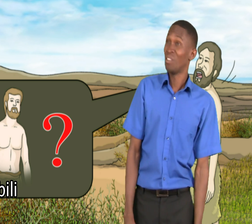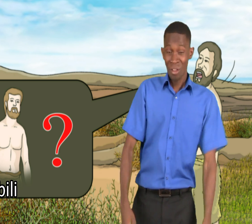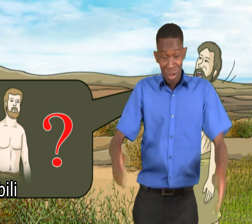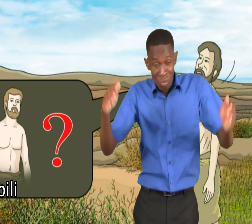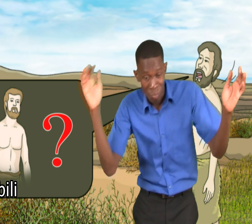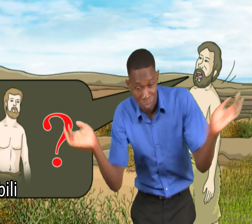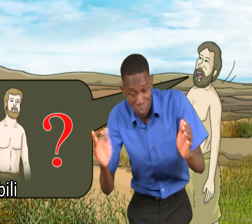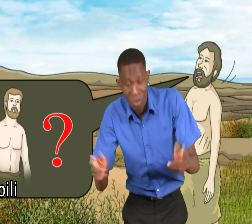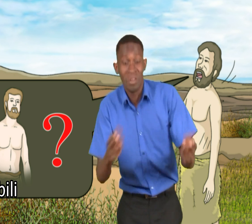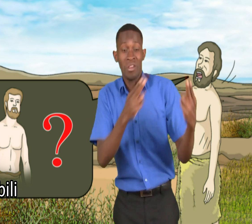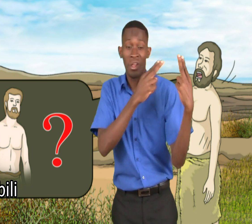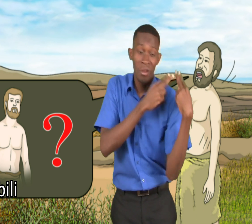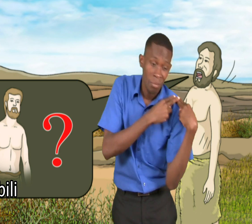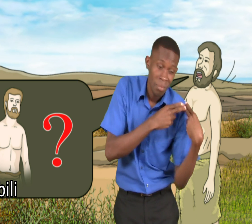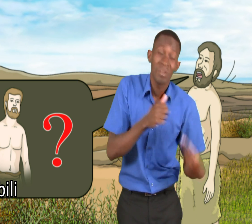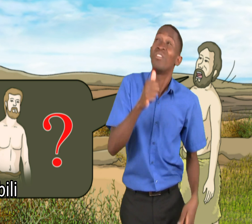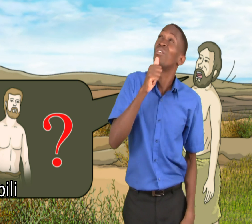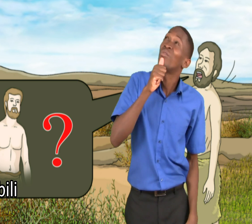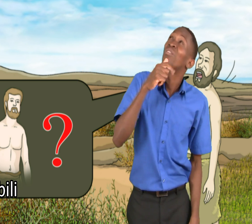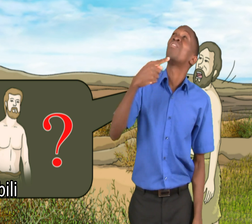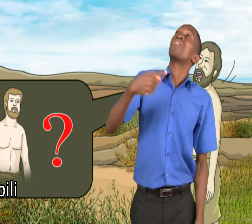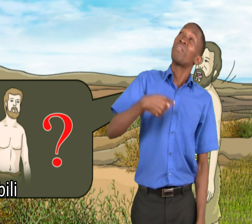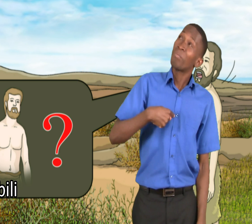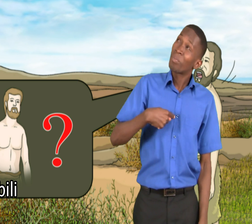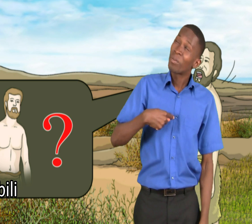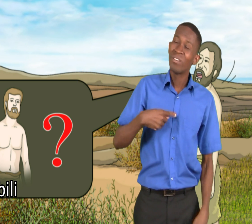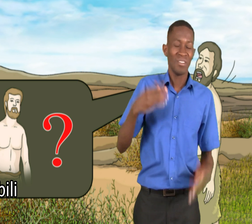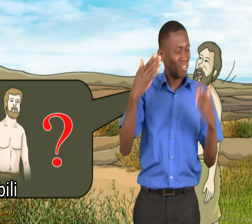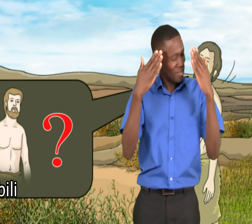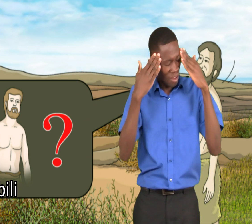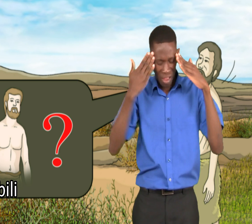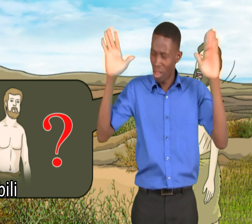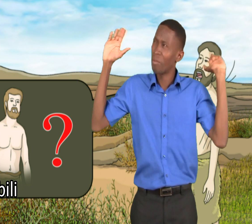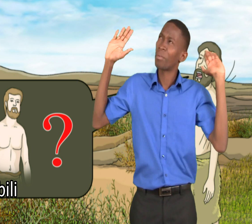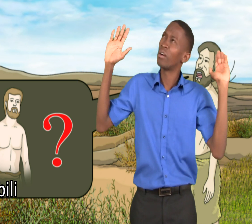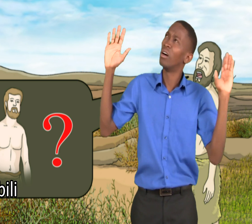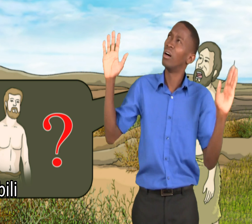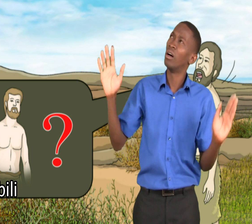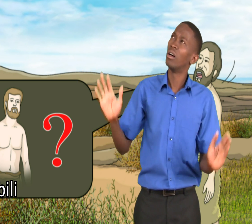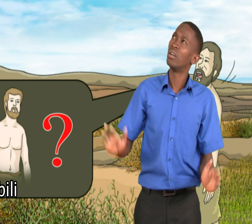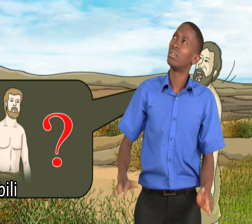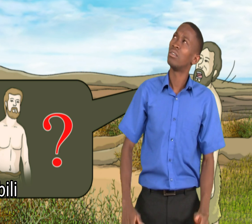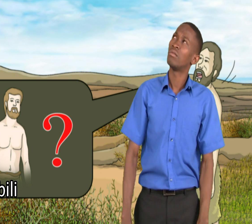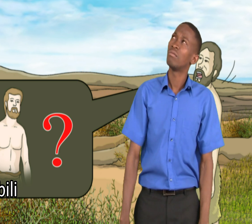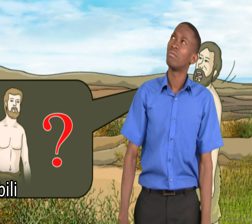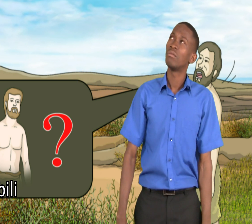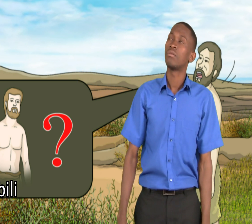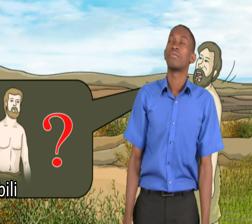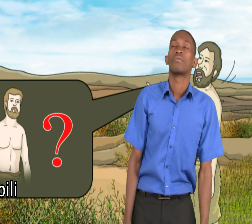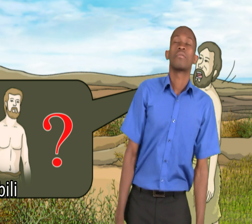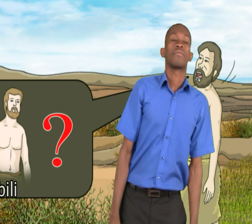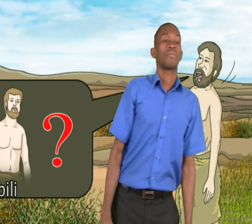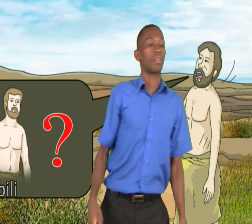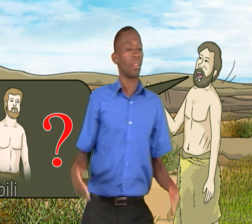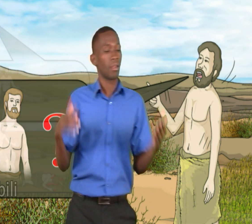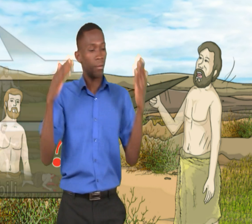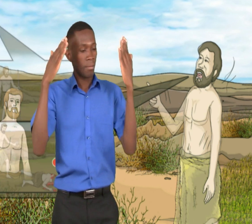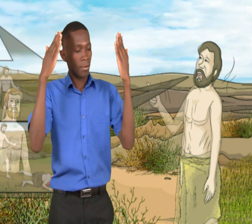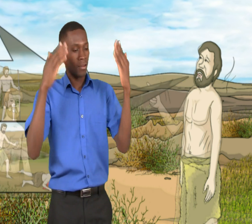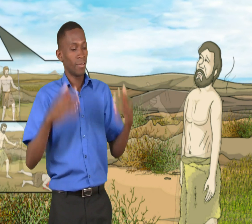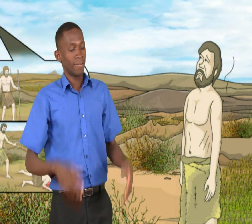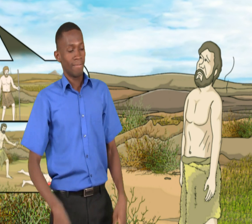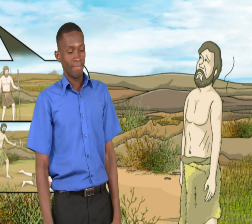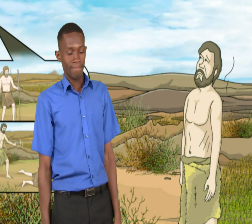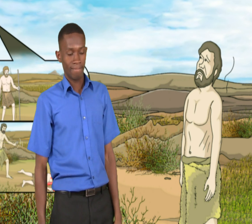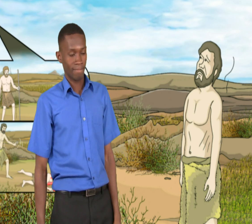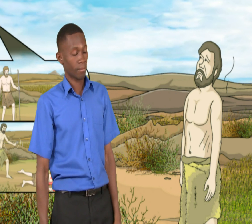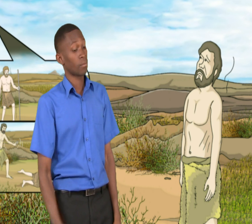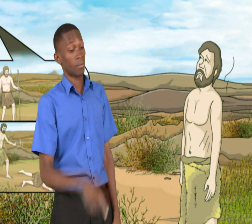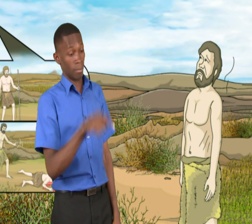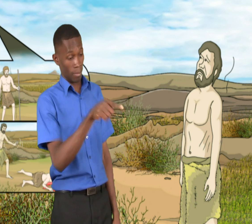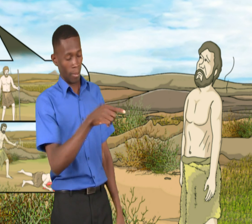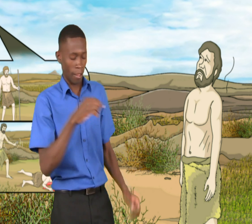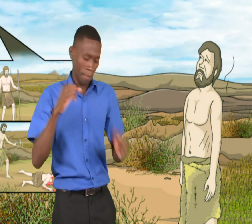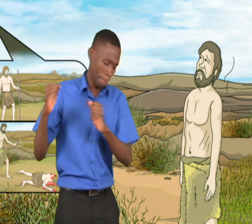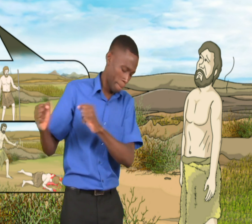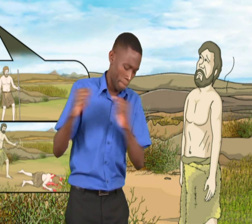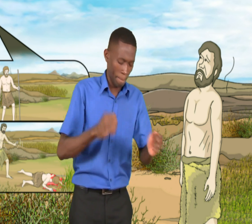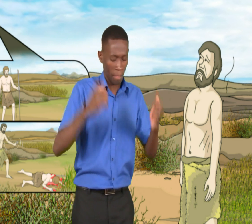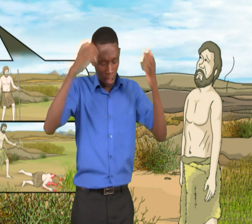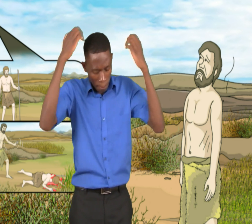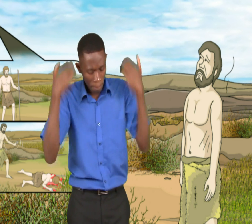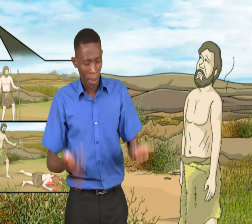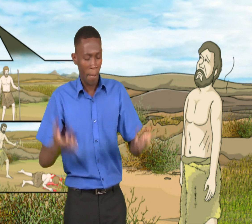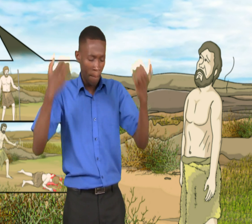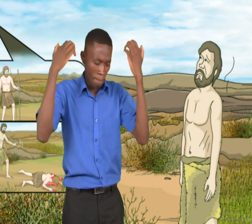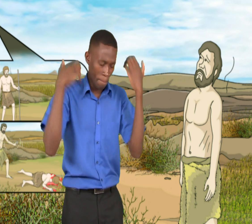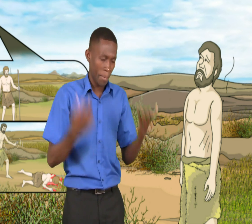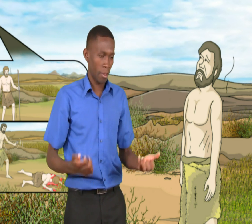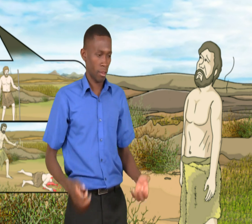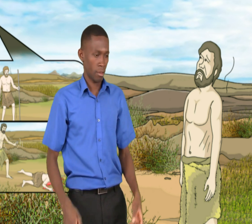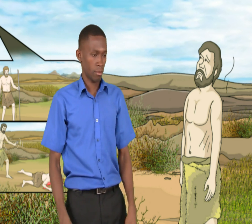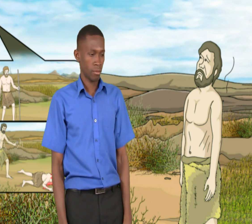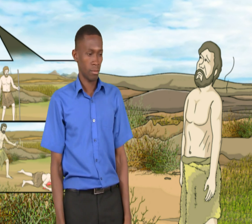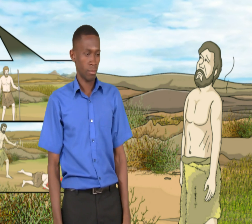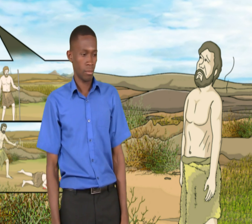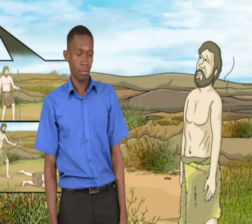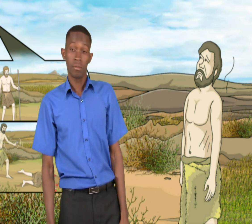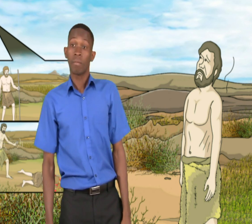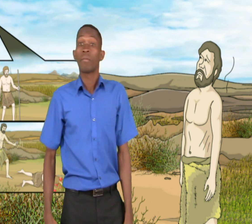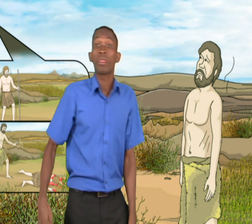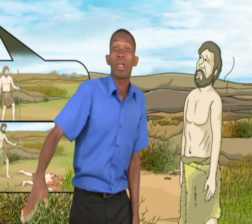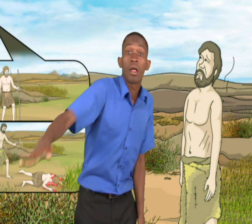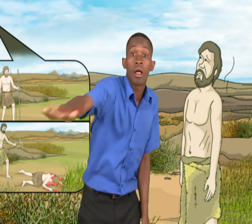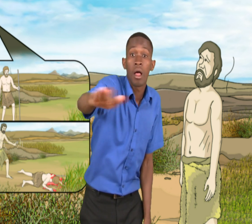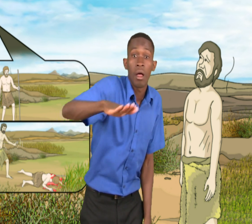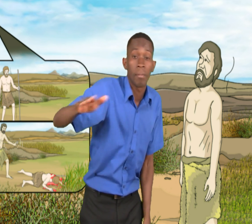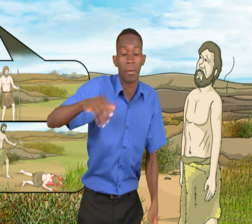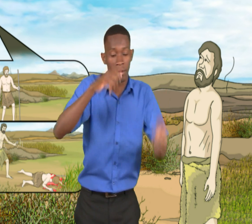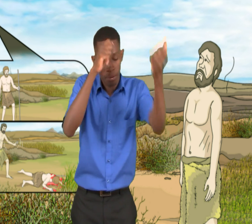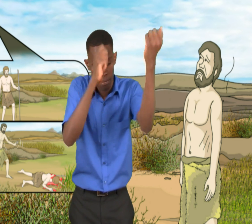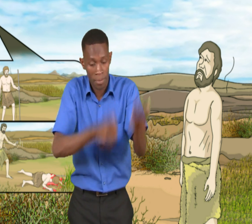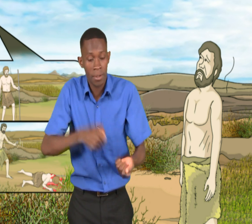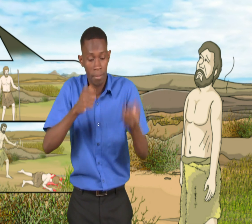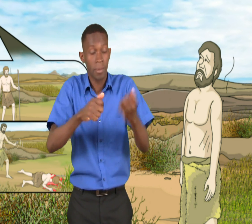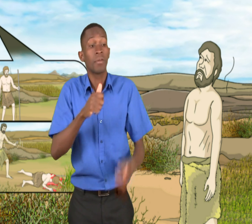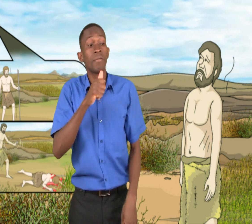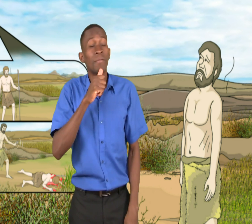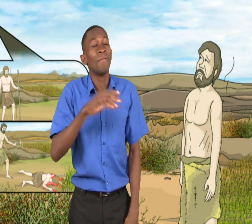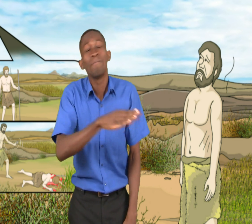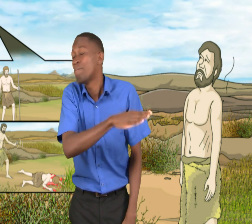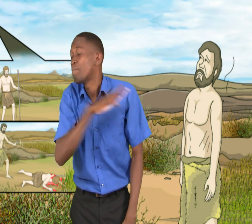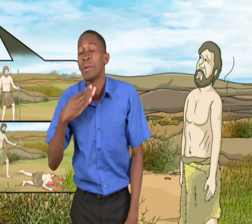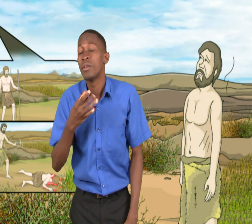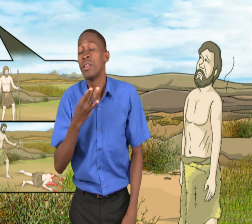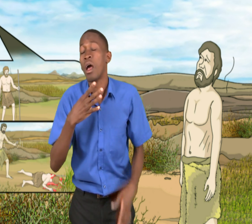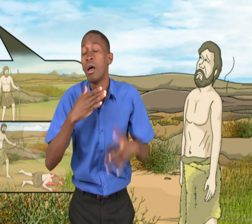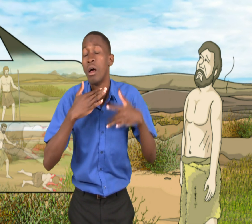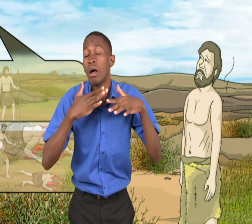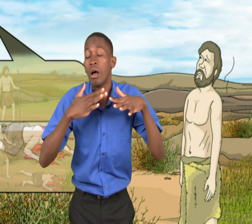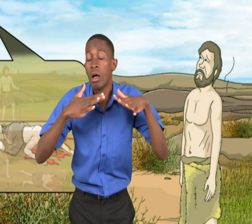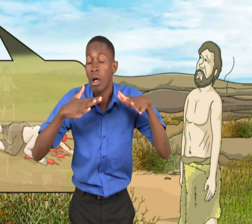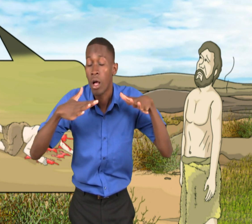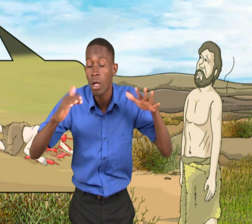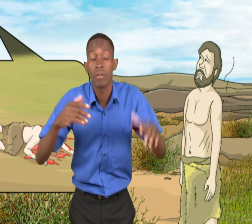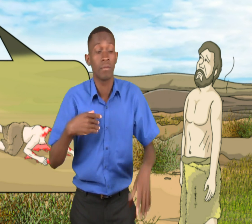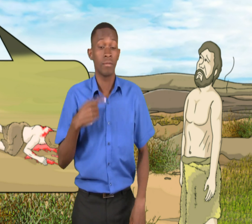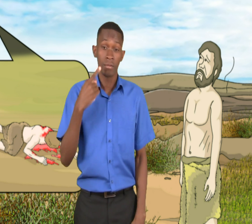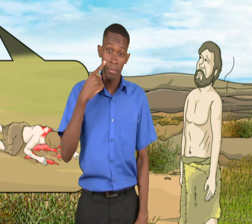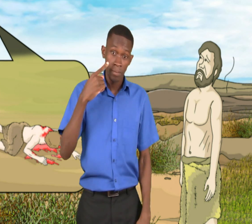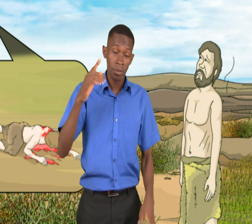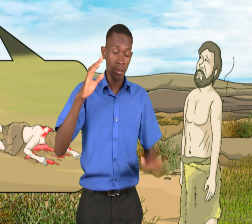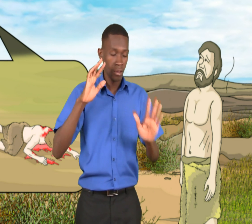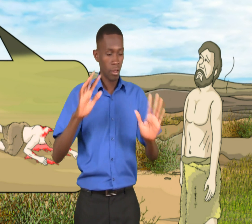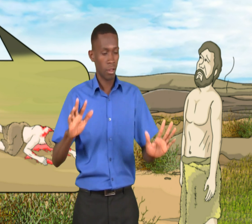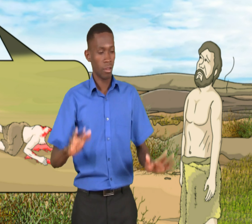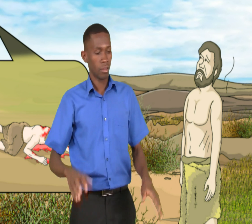he answered. “Am I my brother’s keeper?” “What have you done?” replied the LORD.